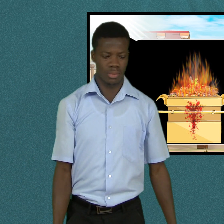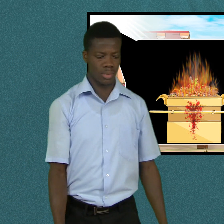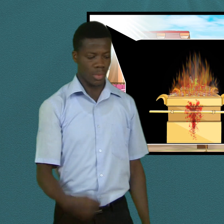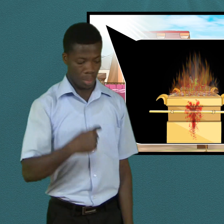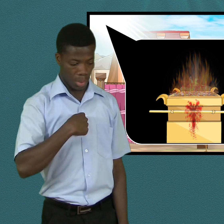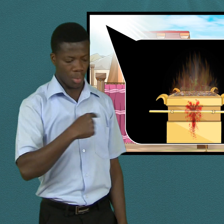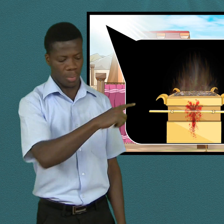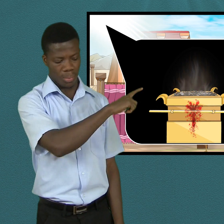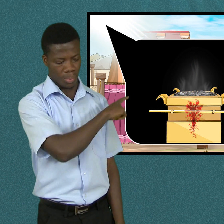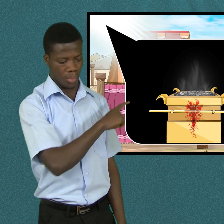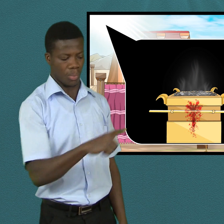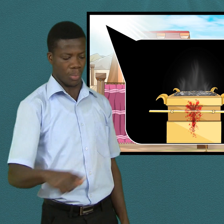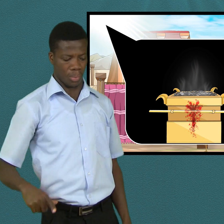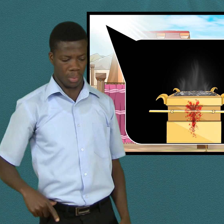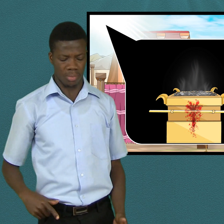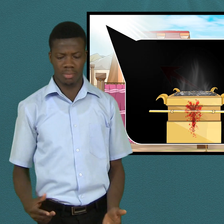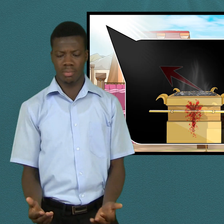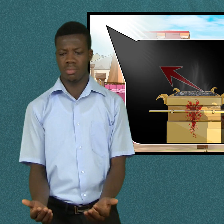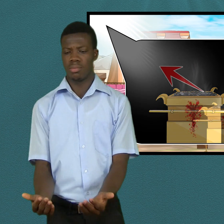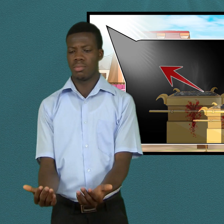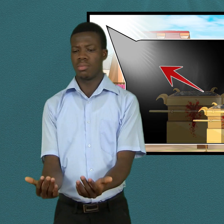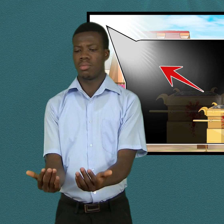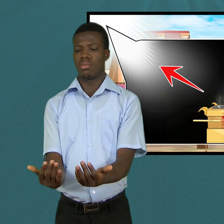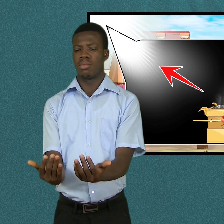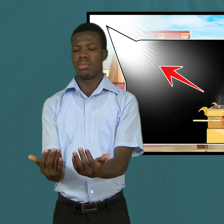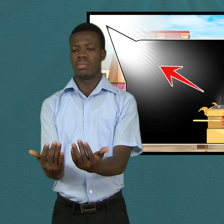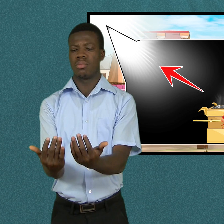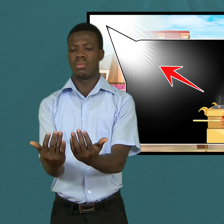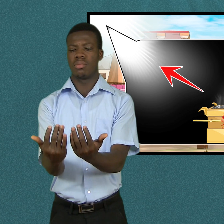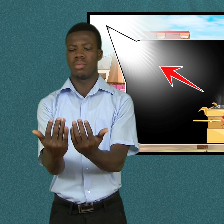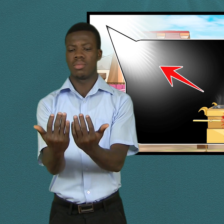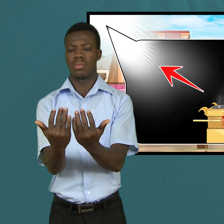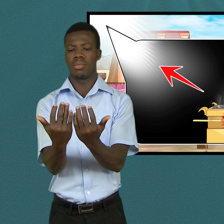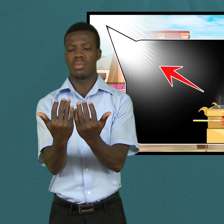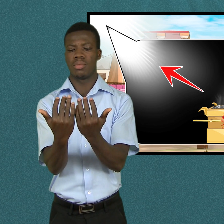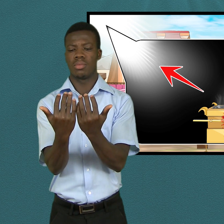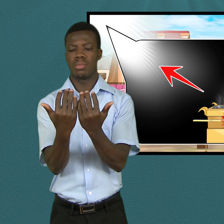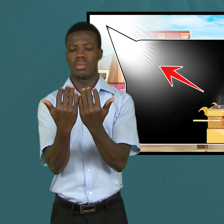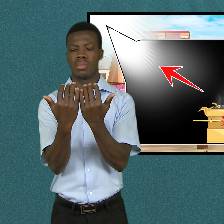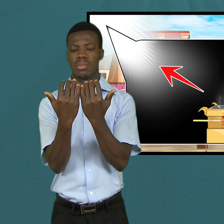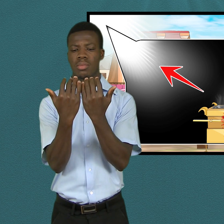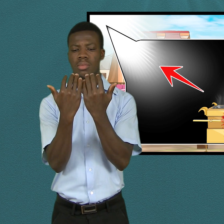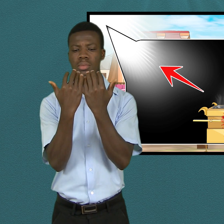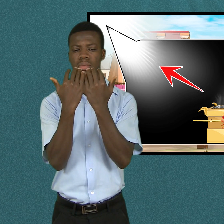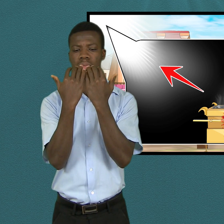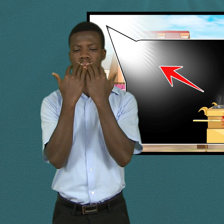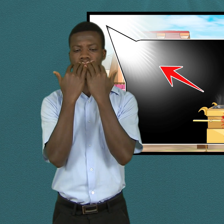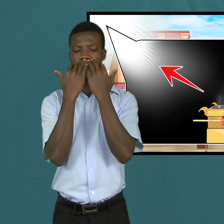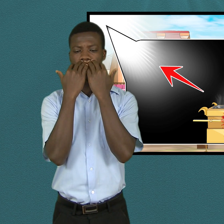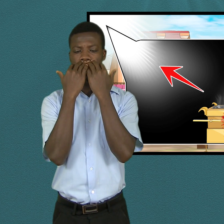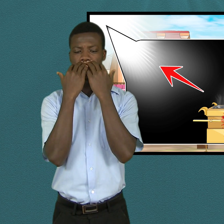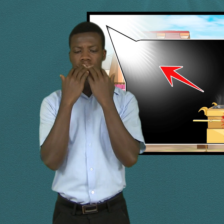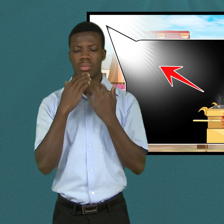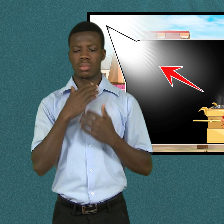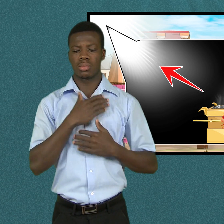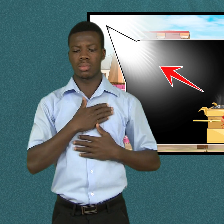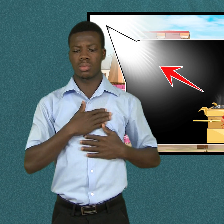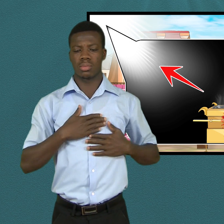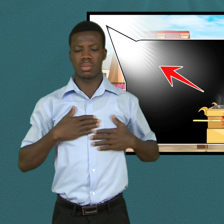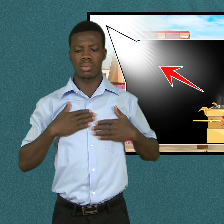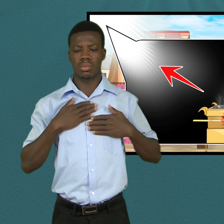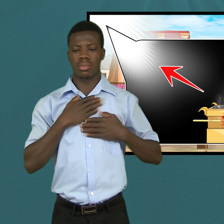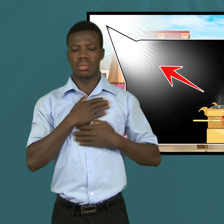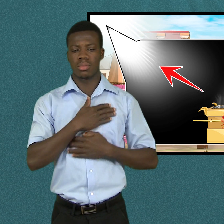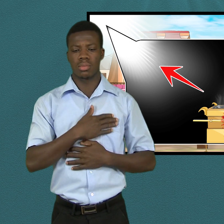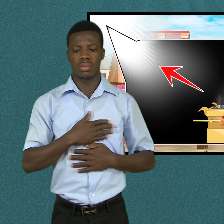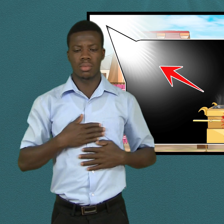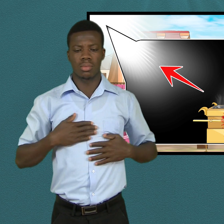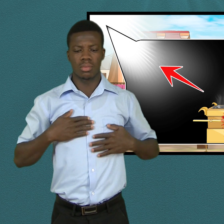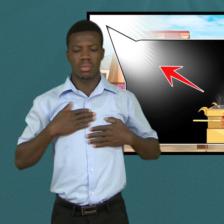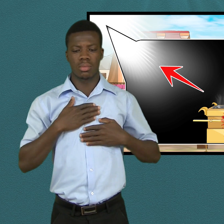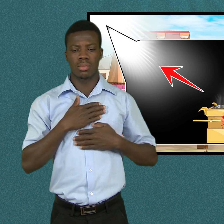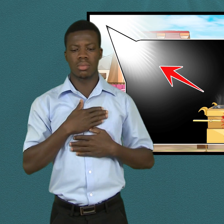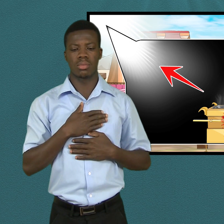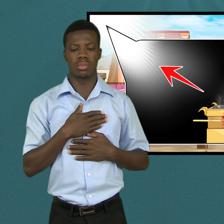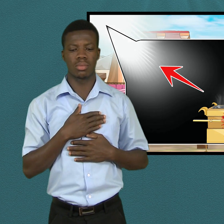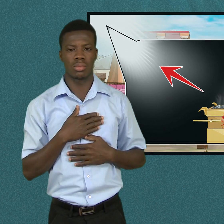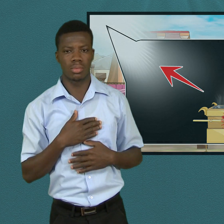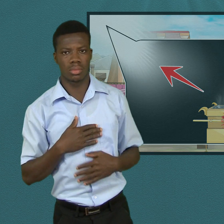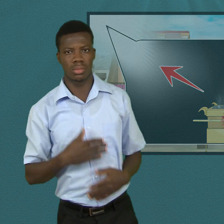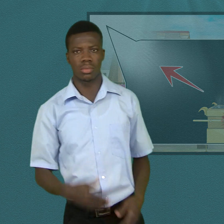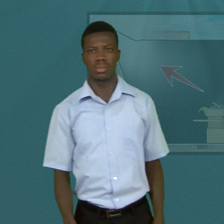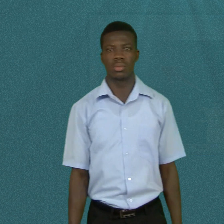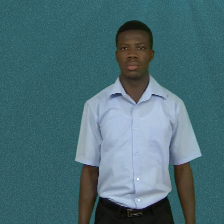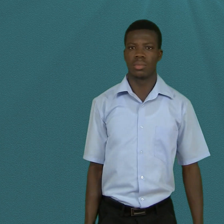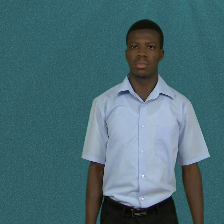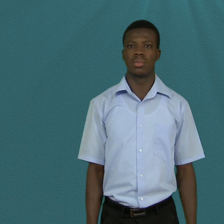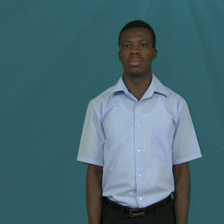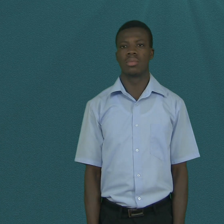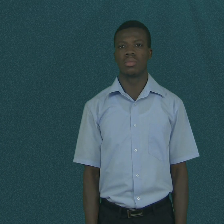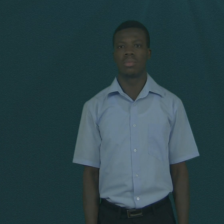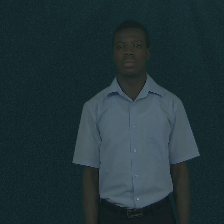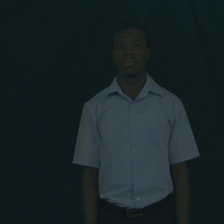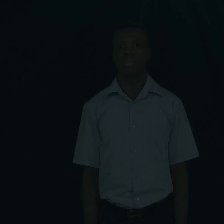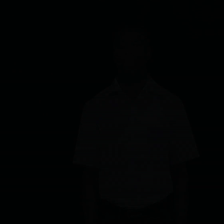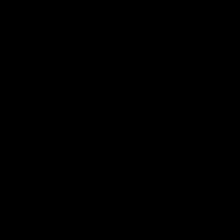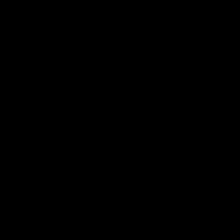It is a burnt offering, an offering made by fire, a pleasing aroma to the LORD.